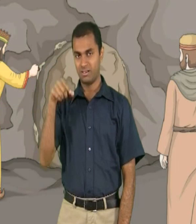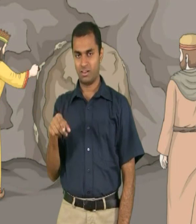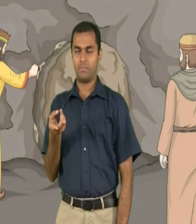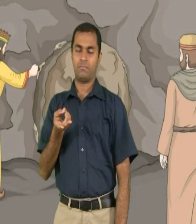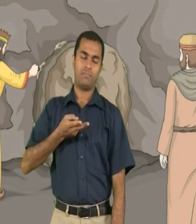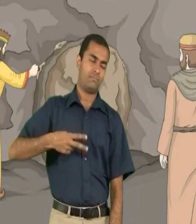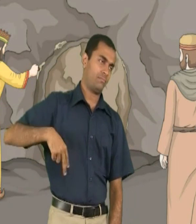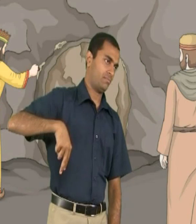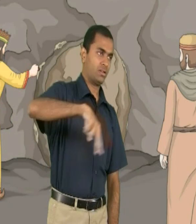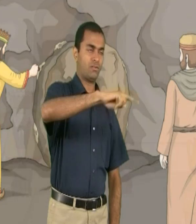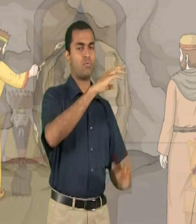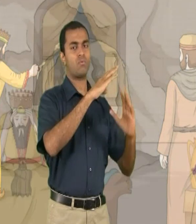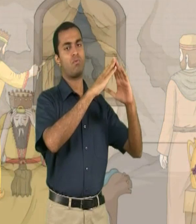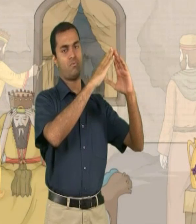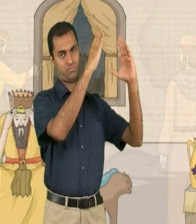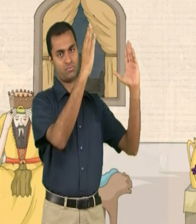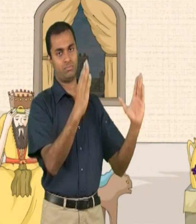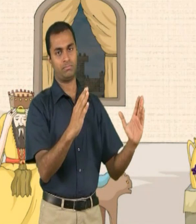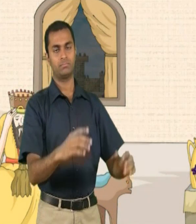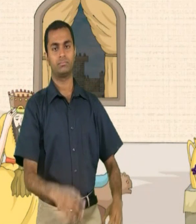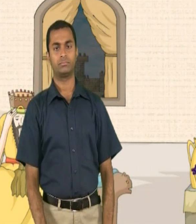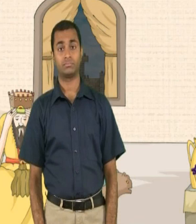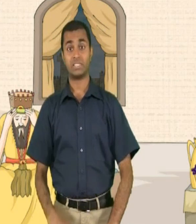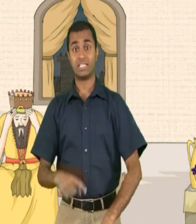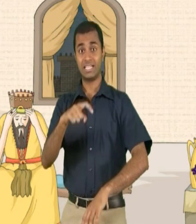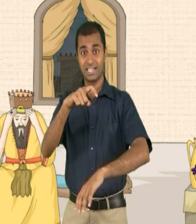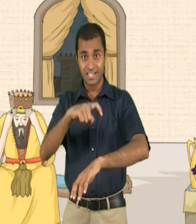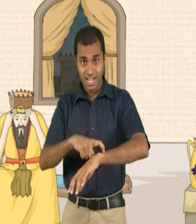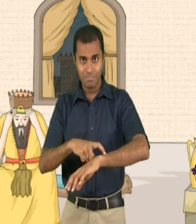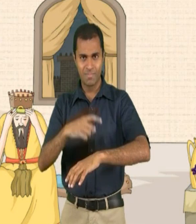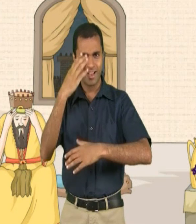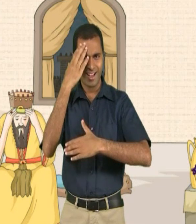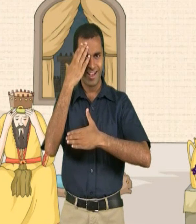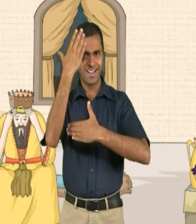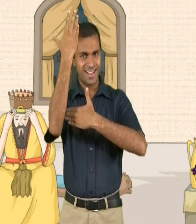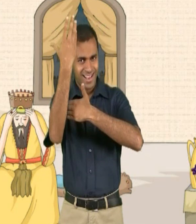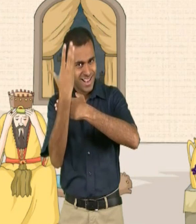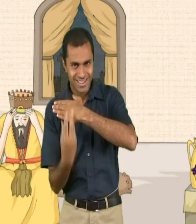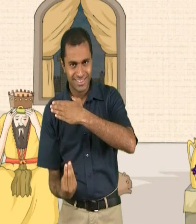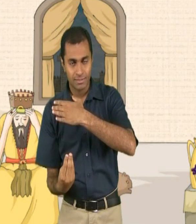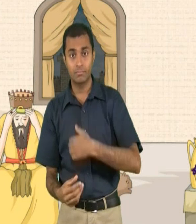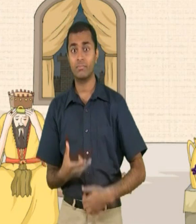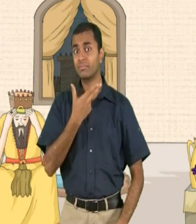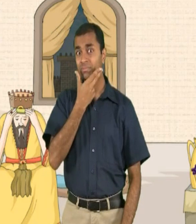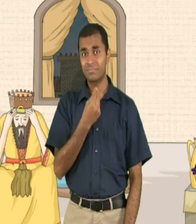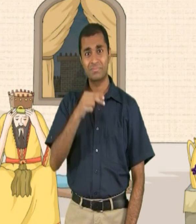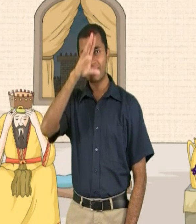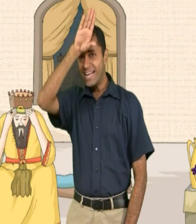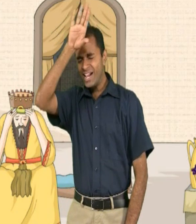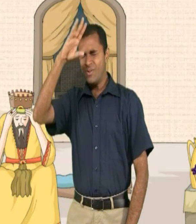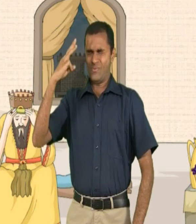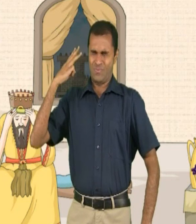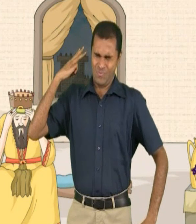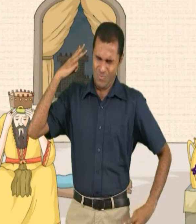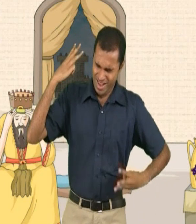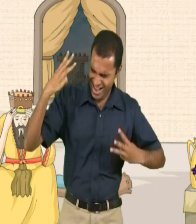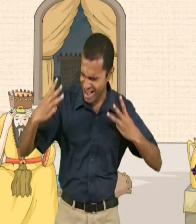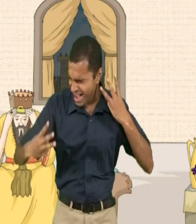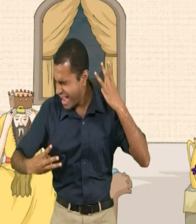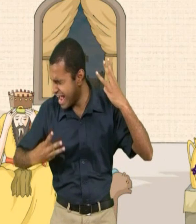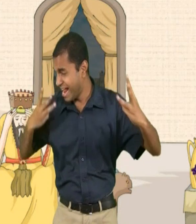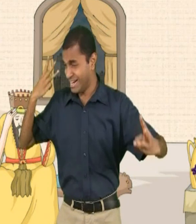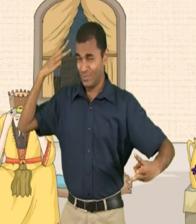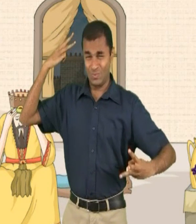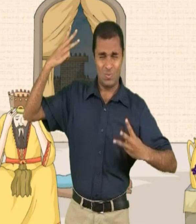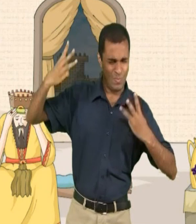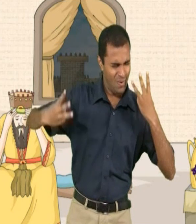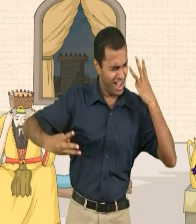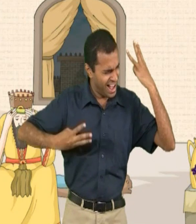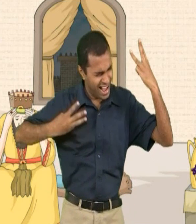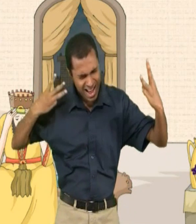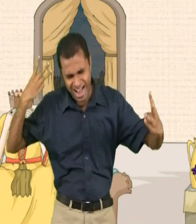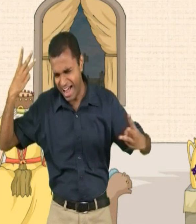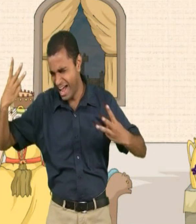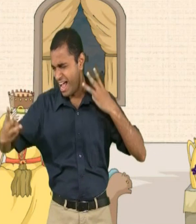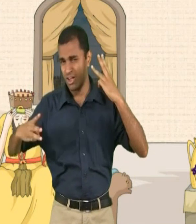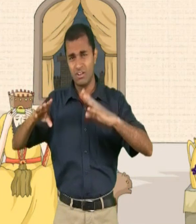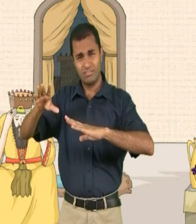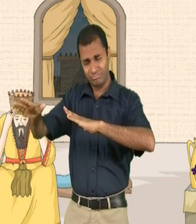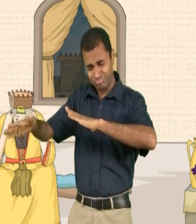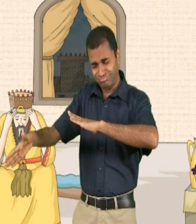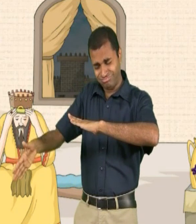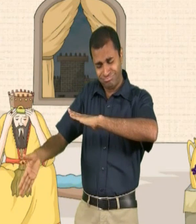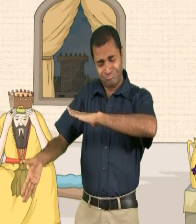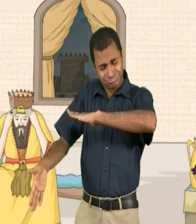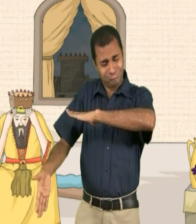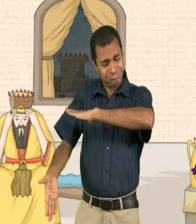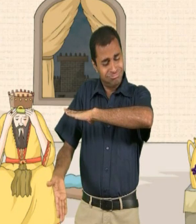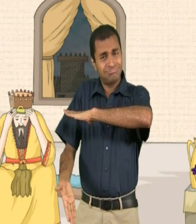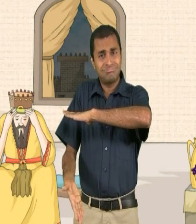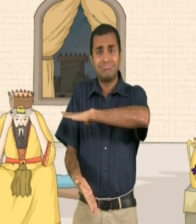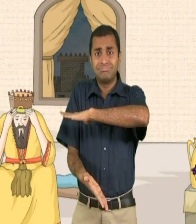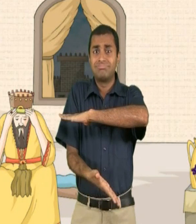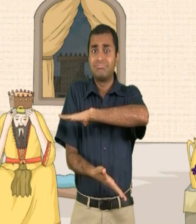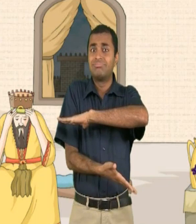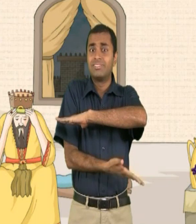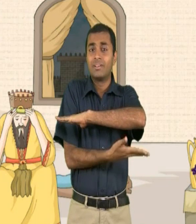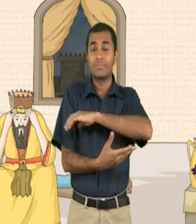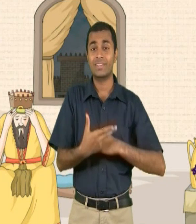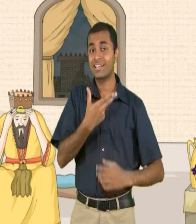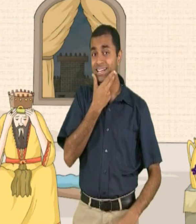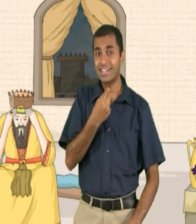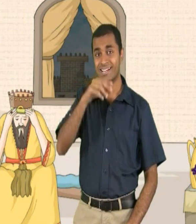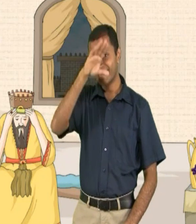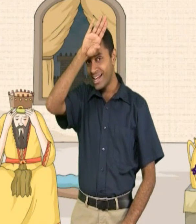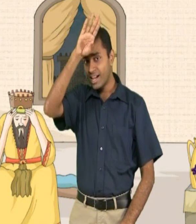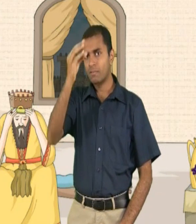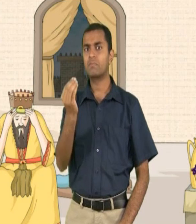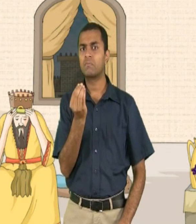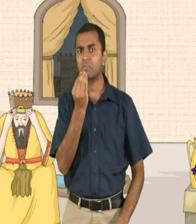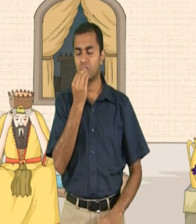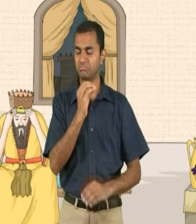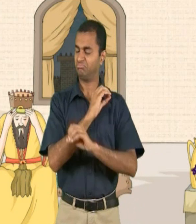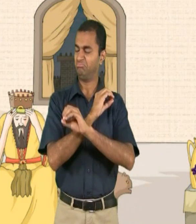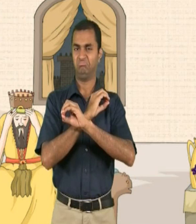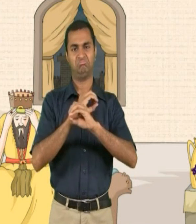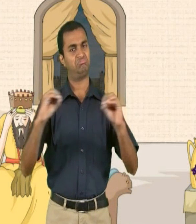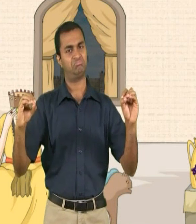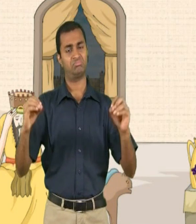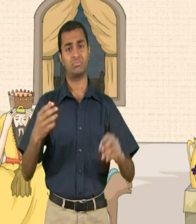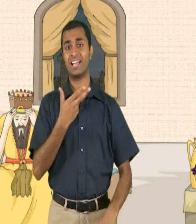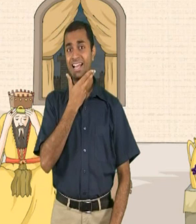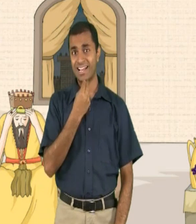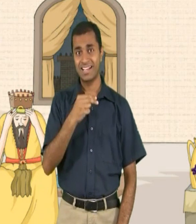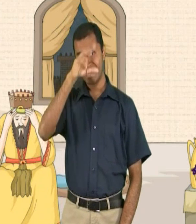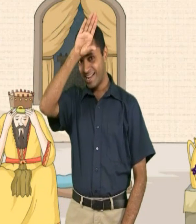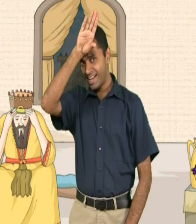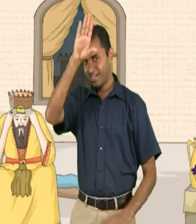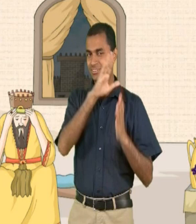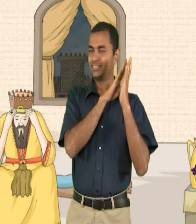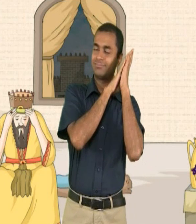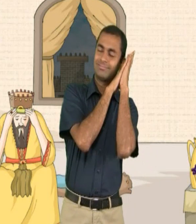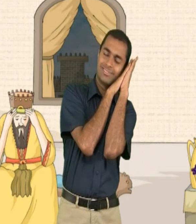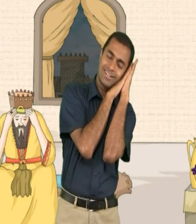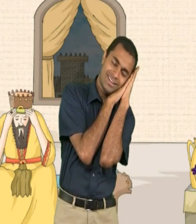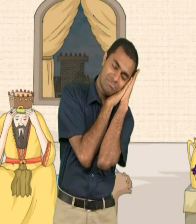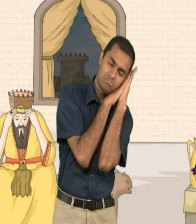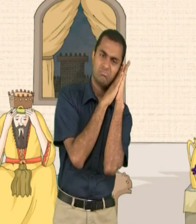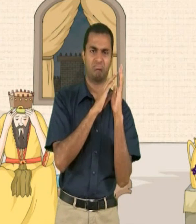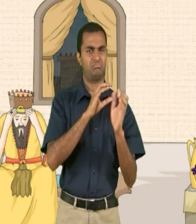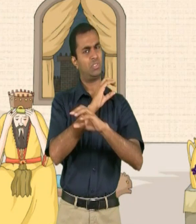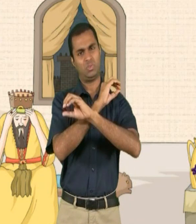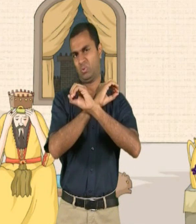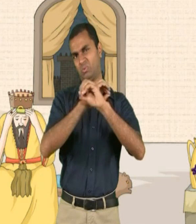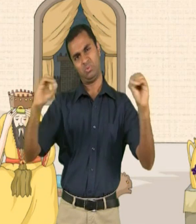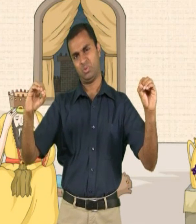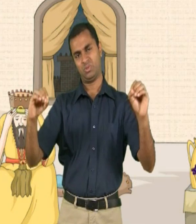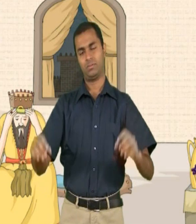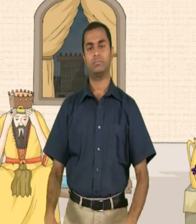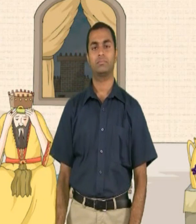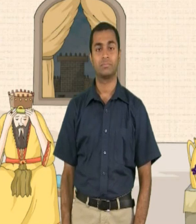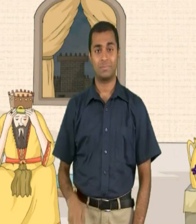Then the king went to his palace and spent the night fasting.